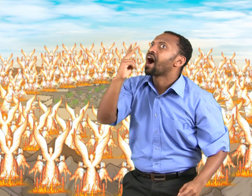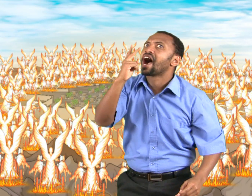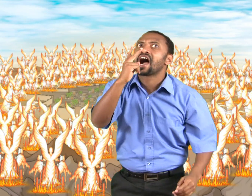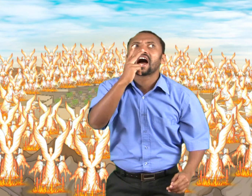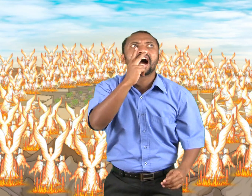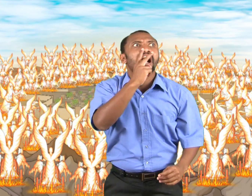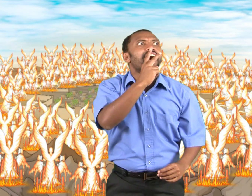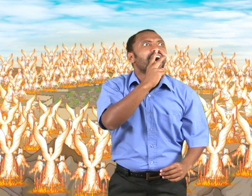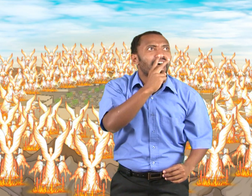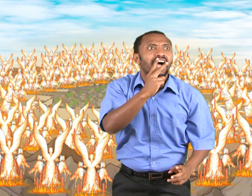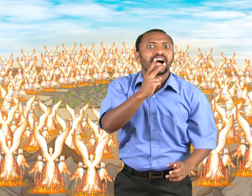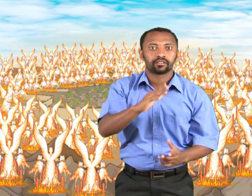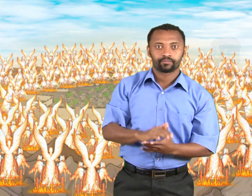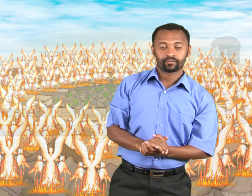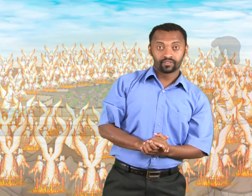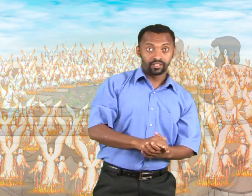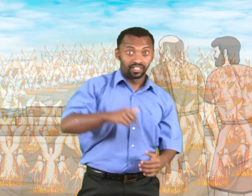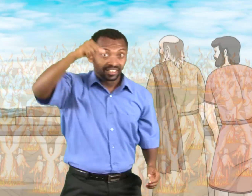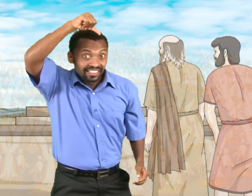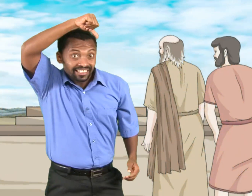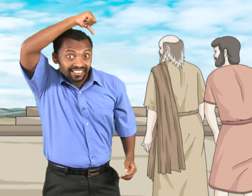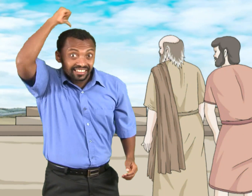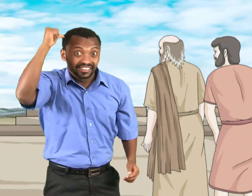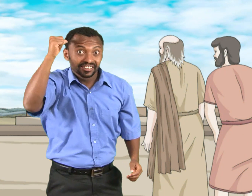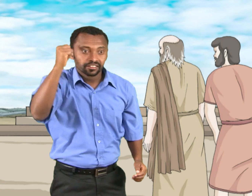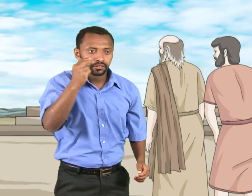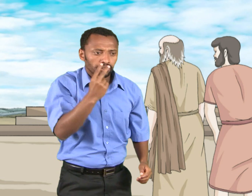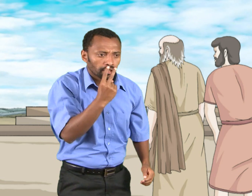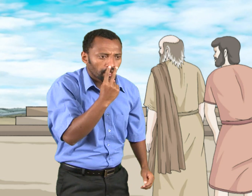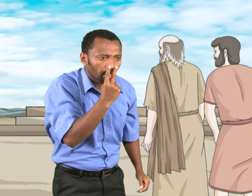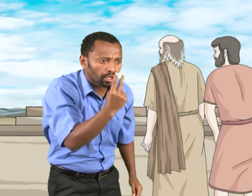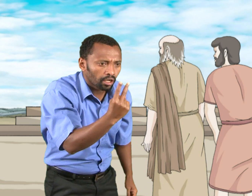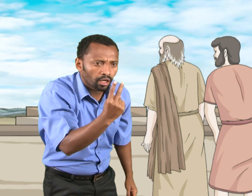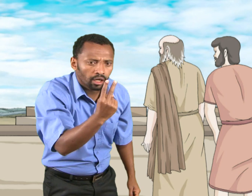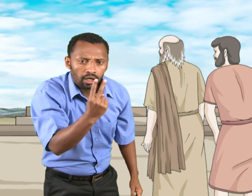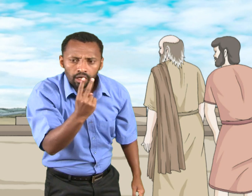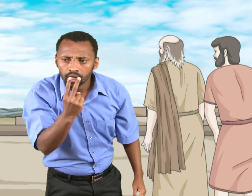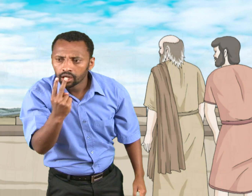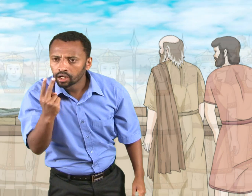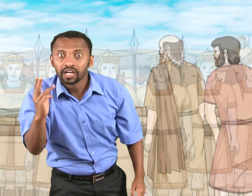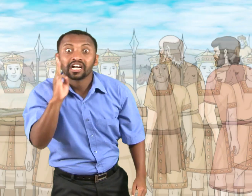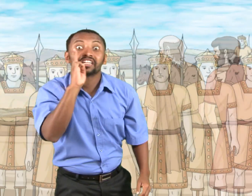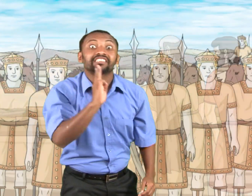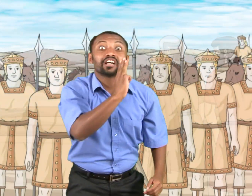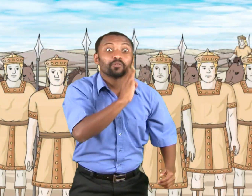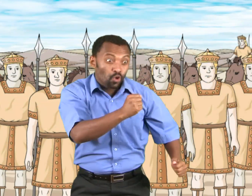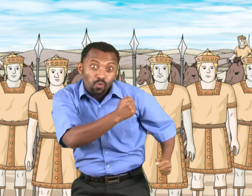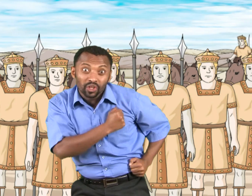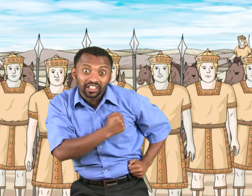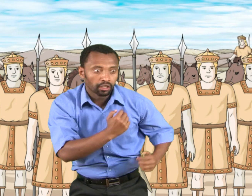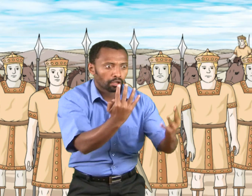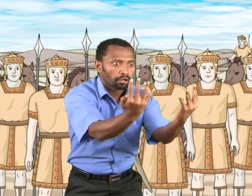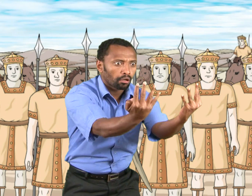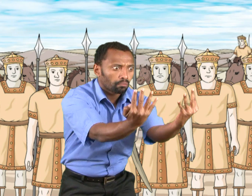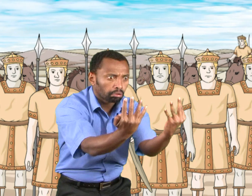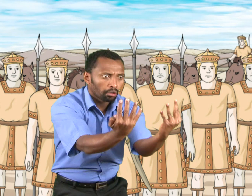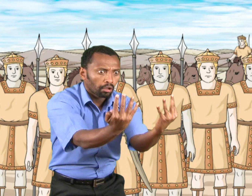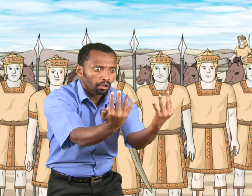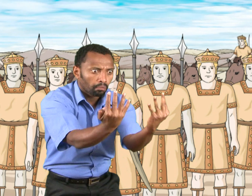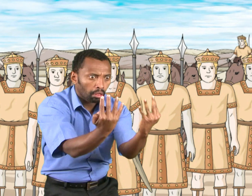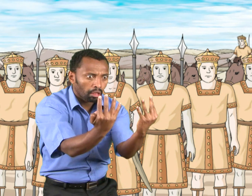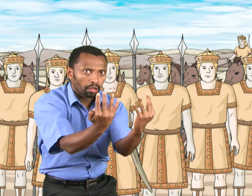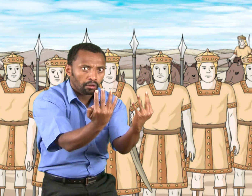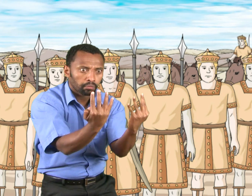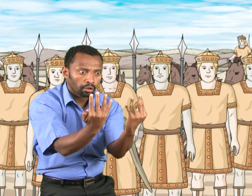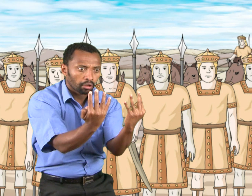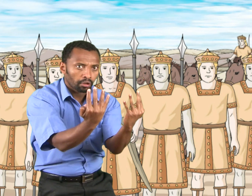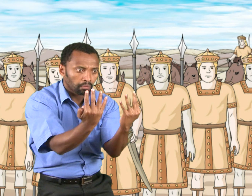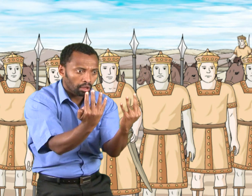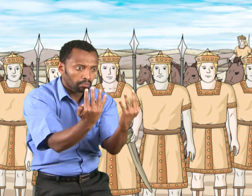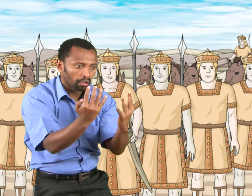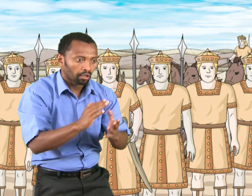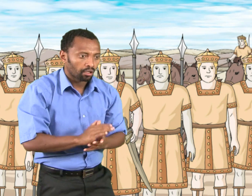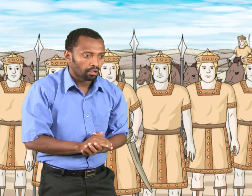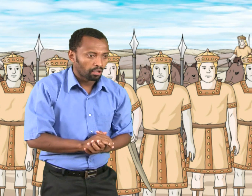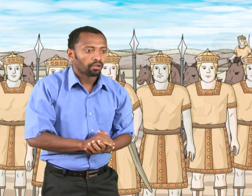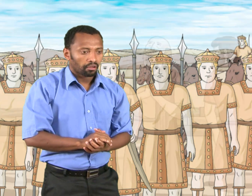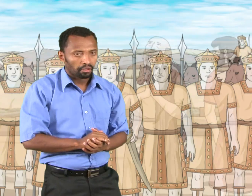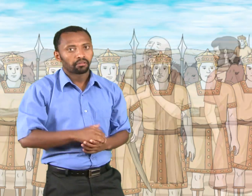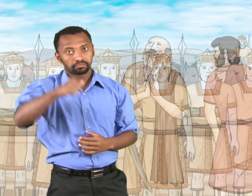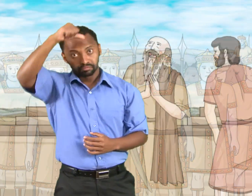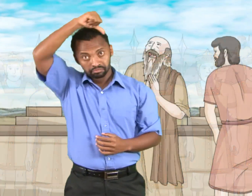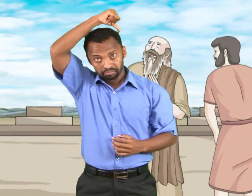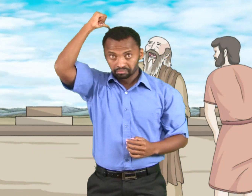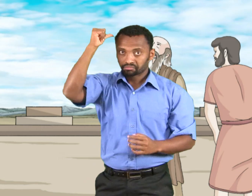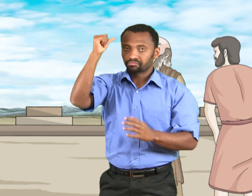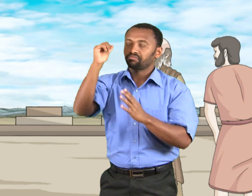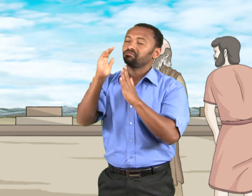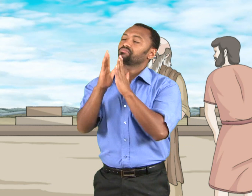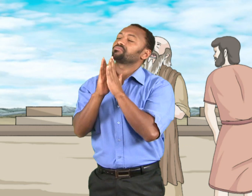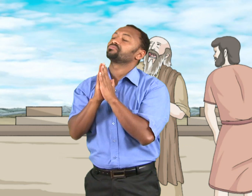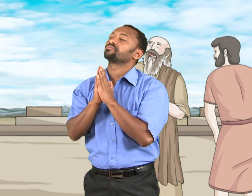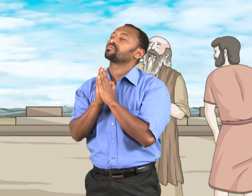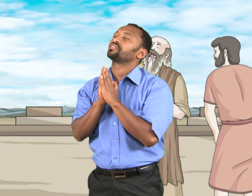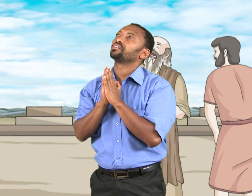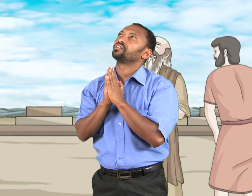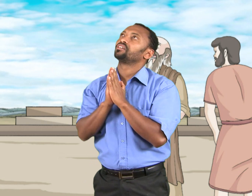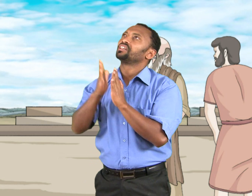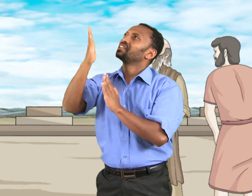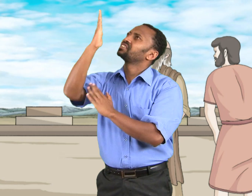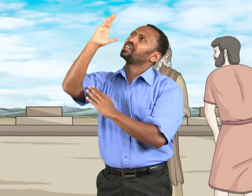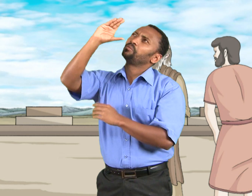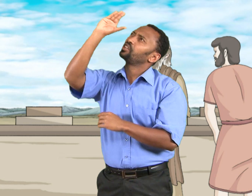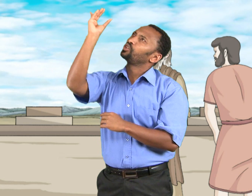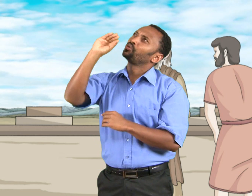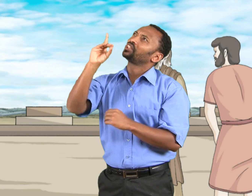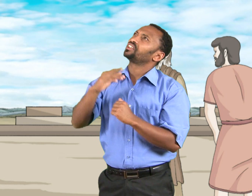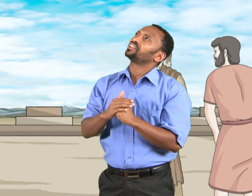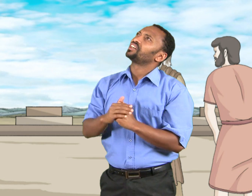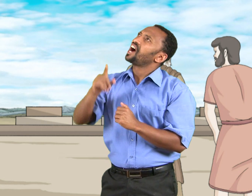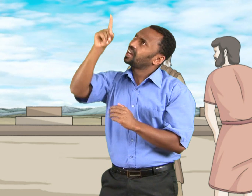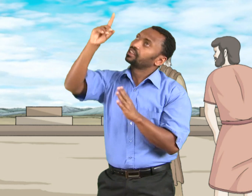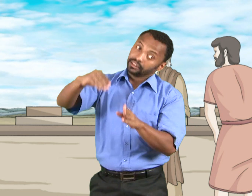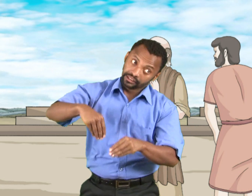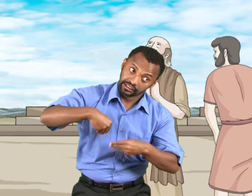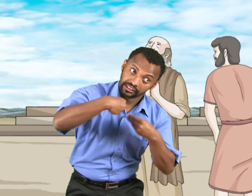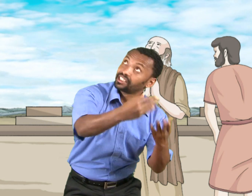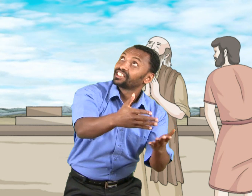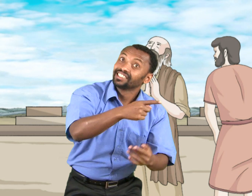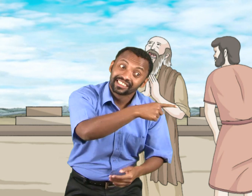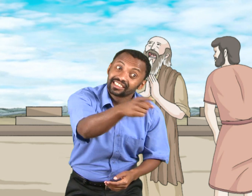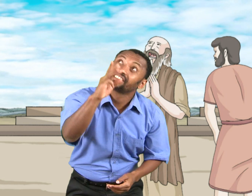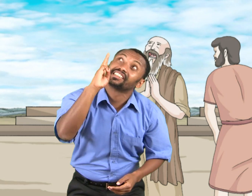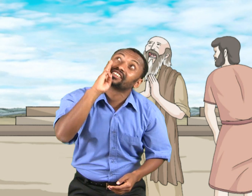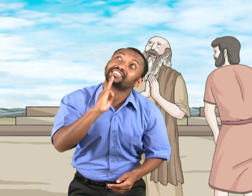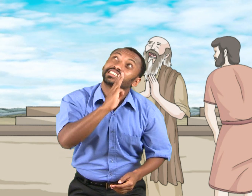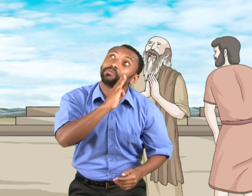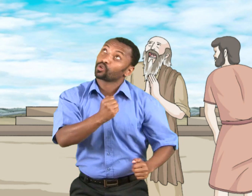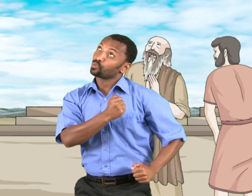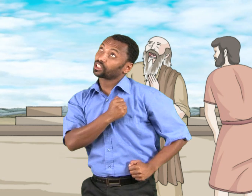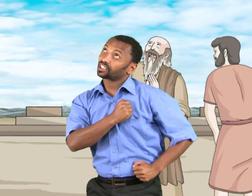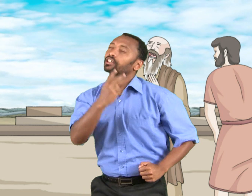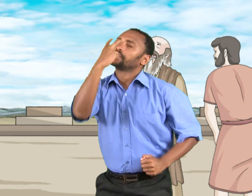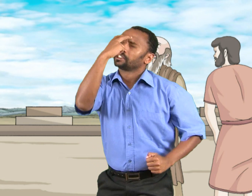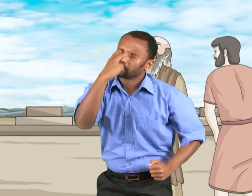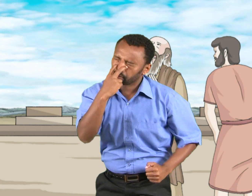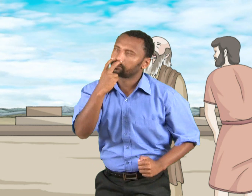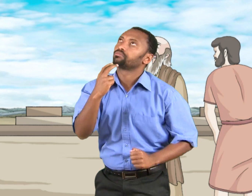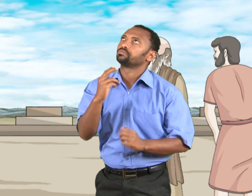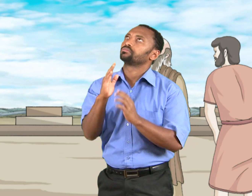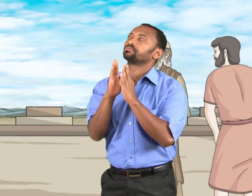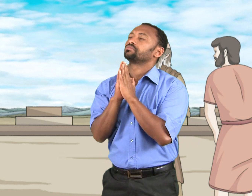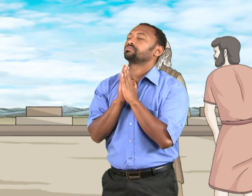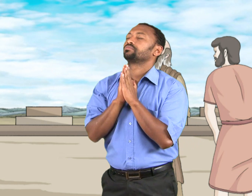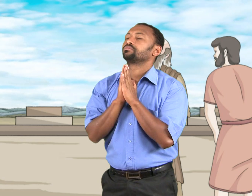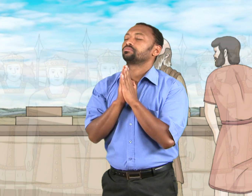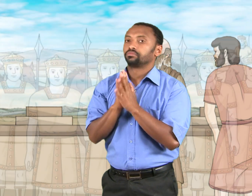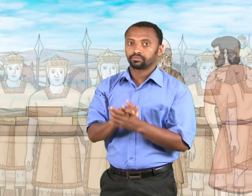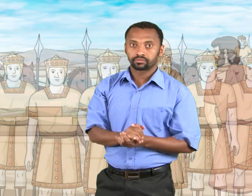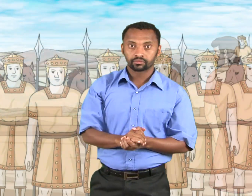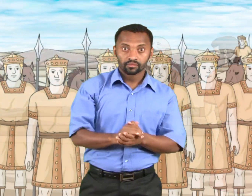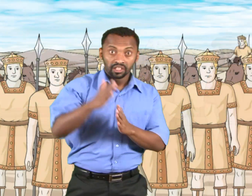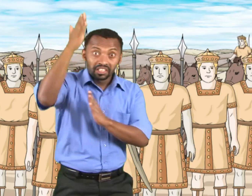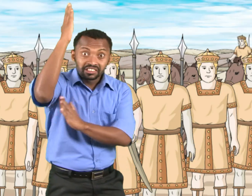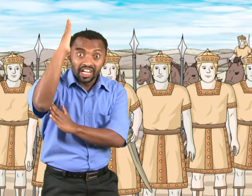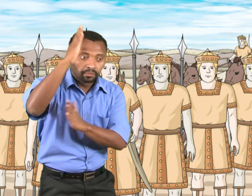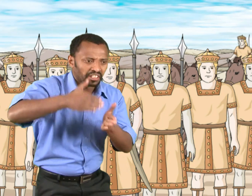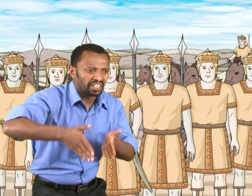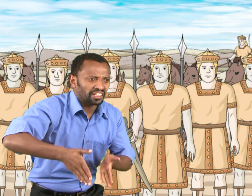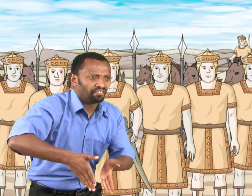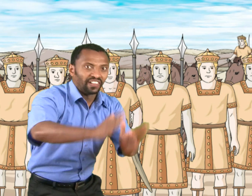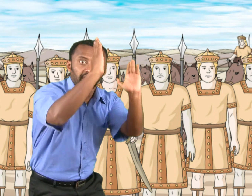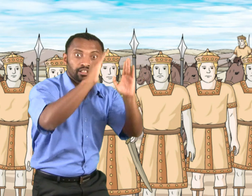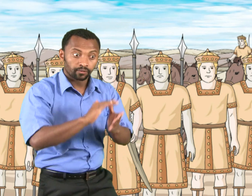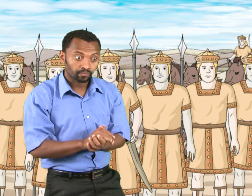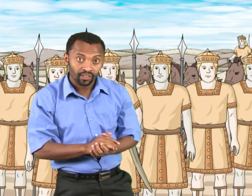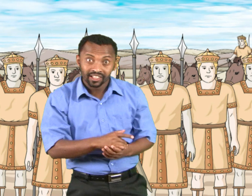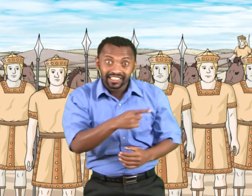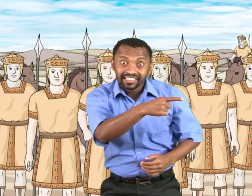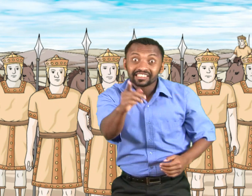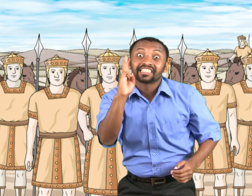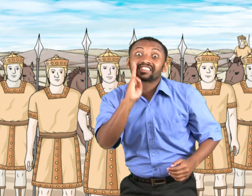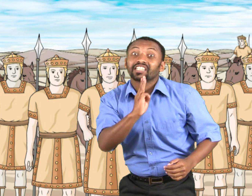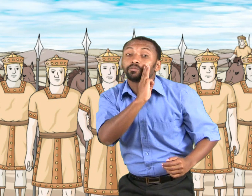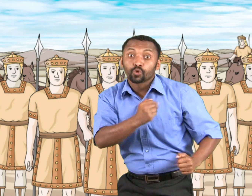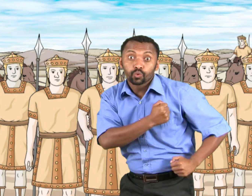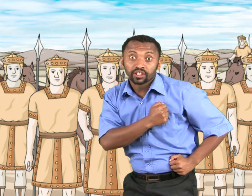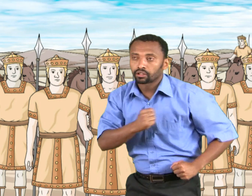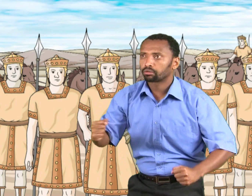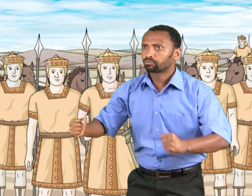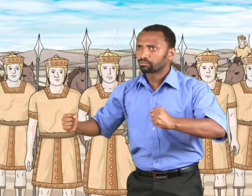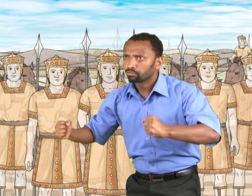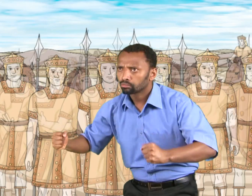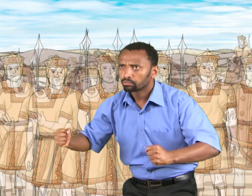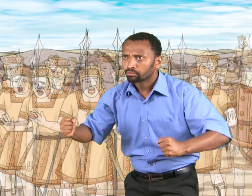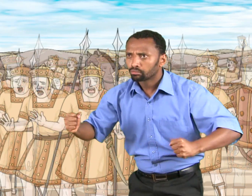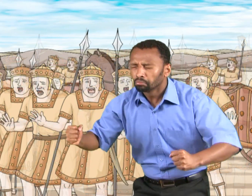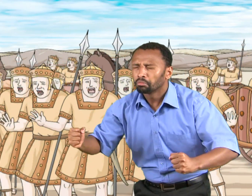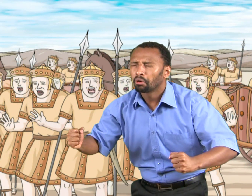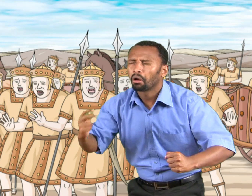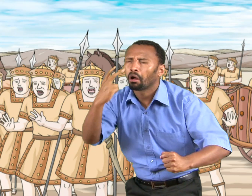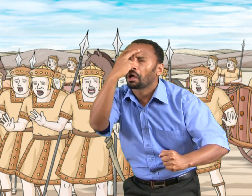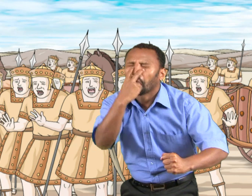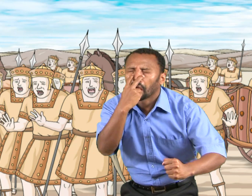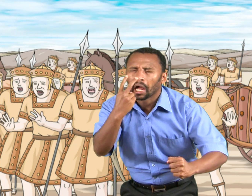As the Arameans came down against him, Elisha prayed to the LORD, “Please strike these people with blindness.”